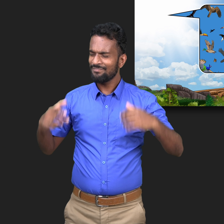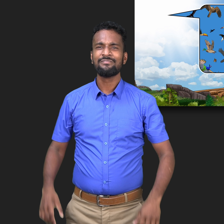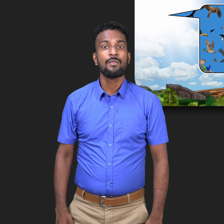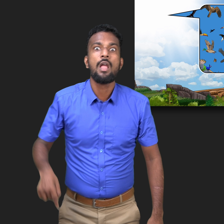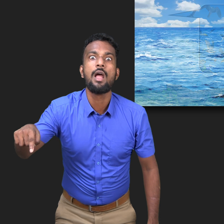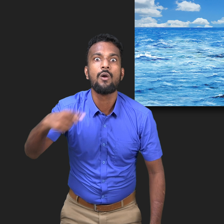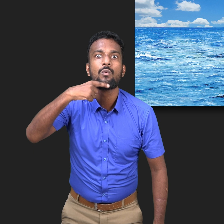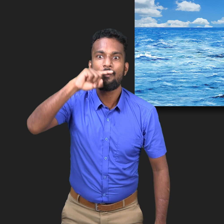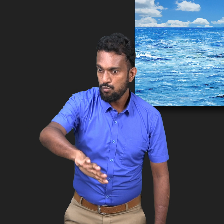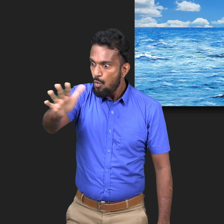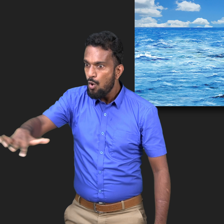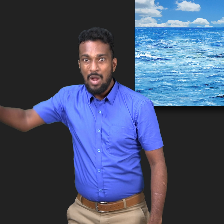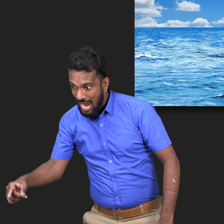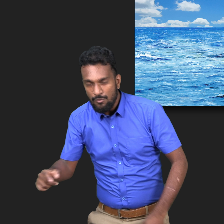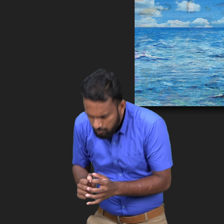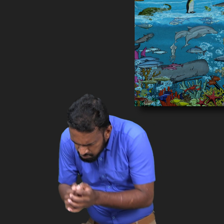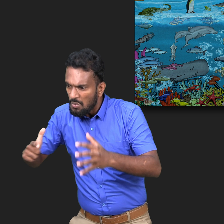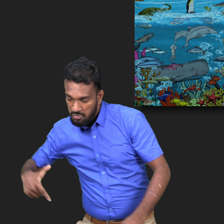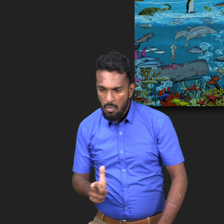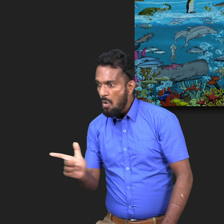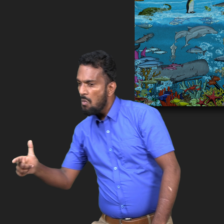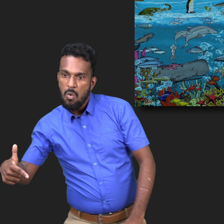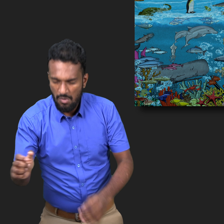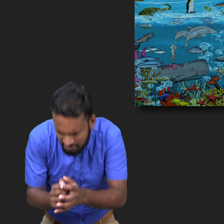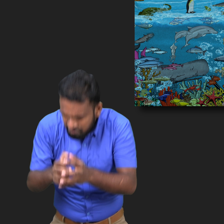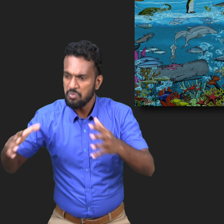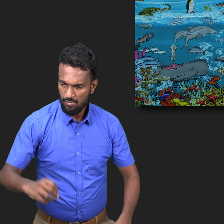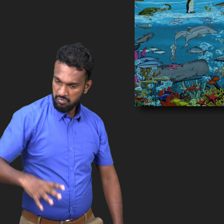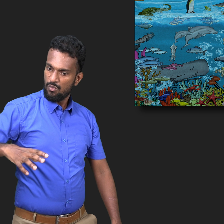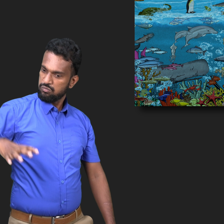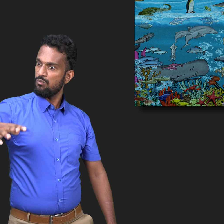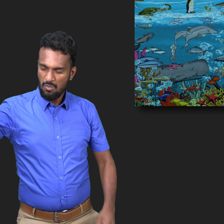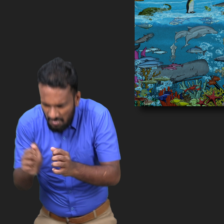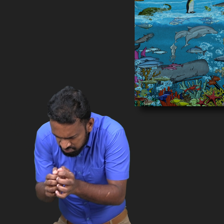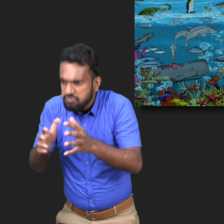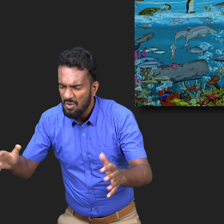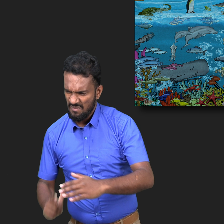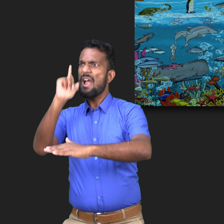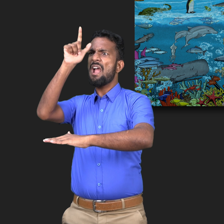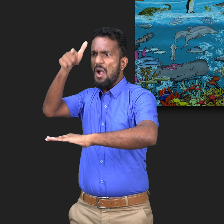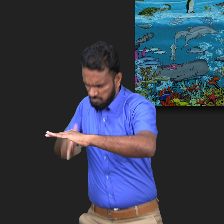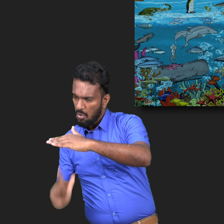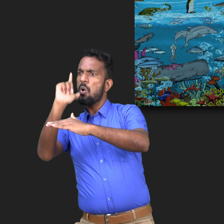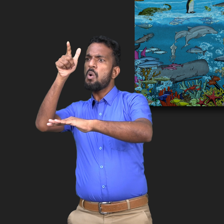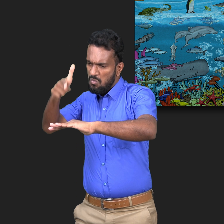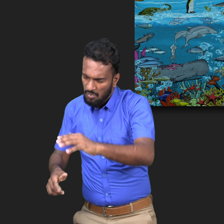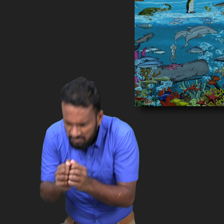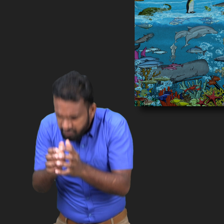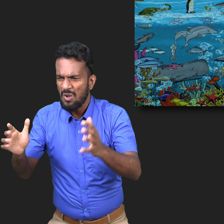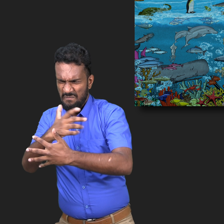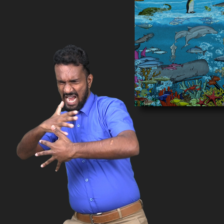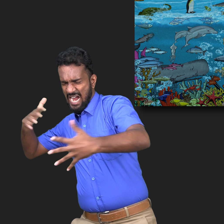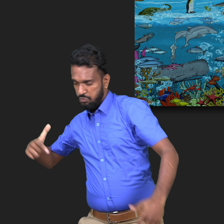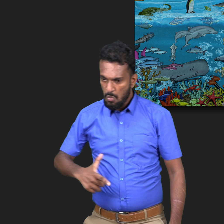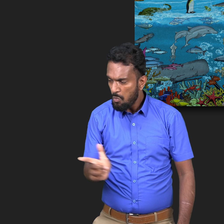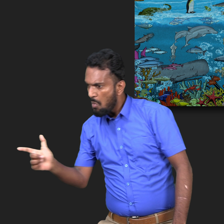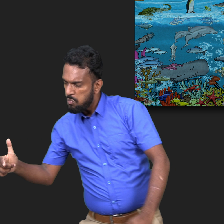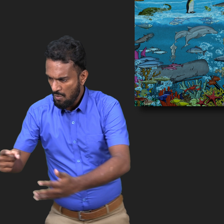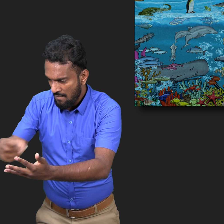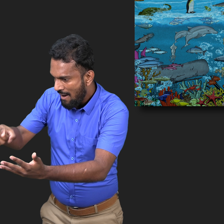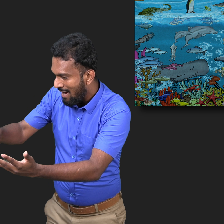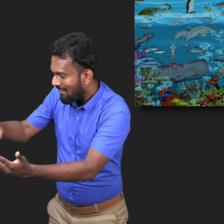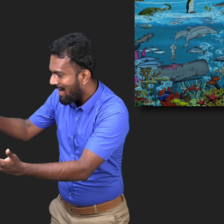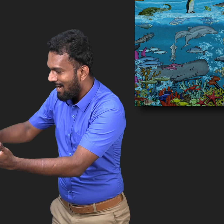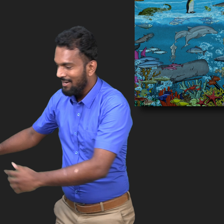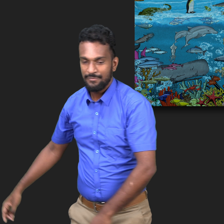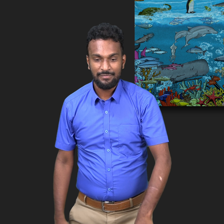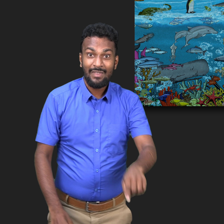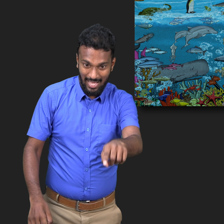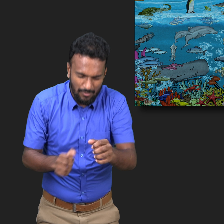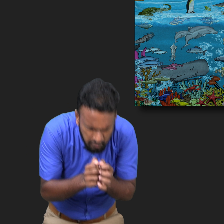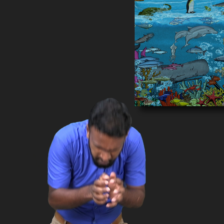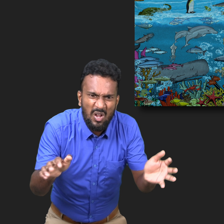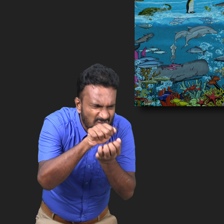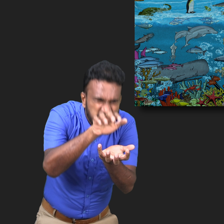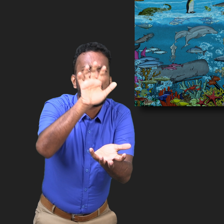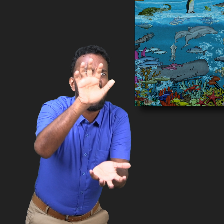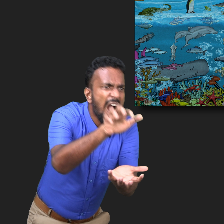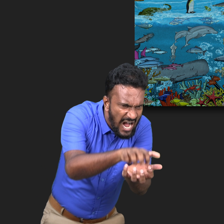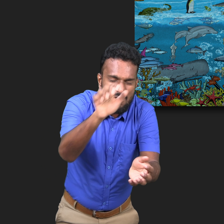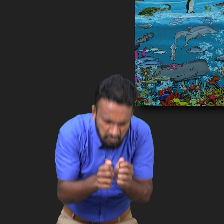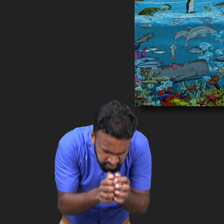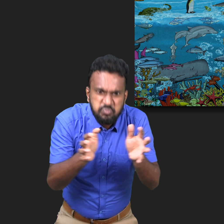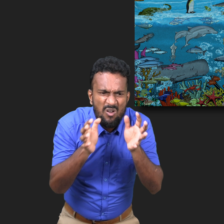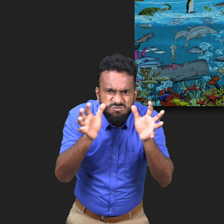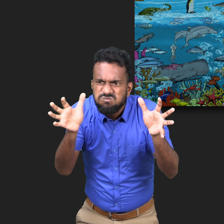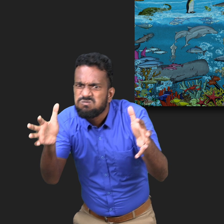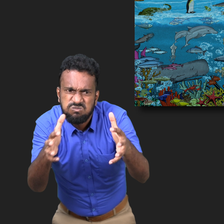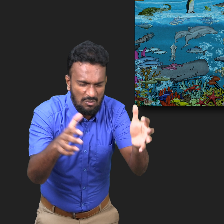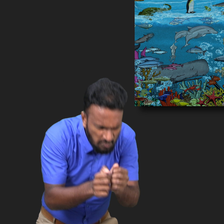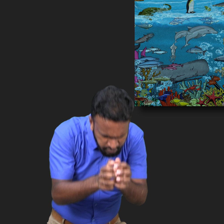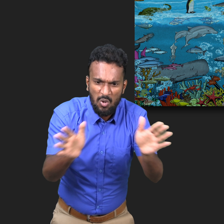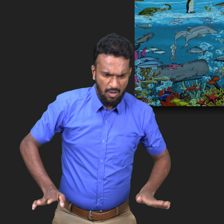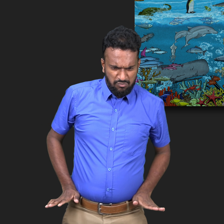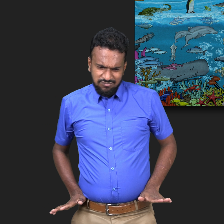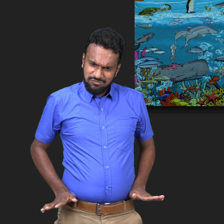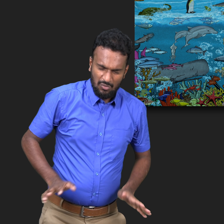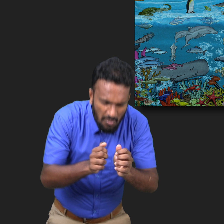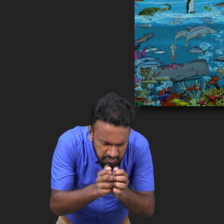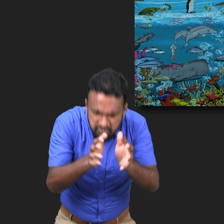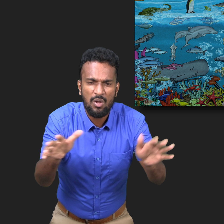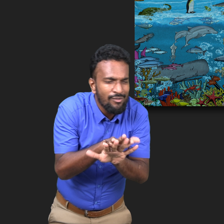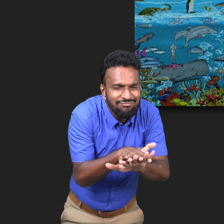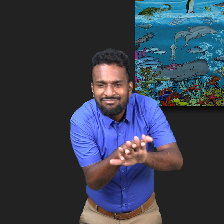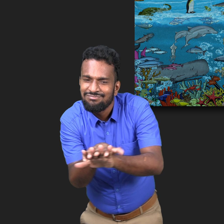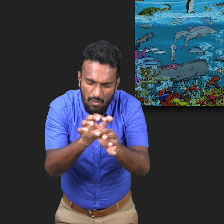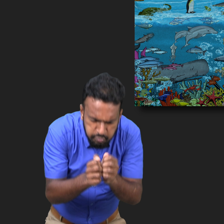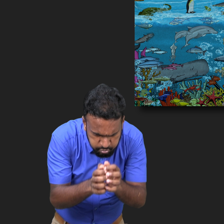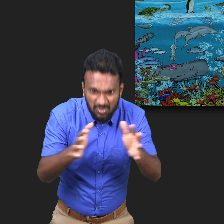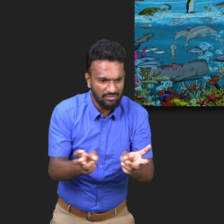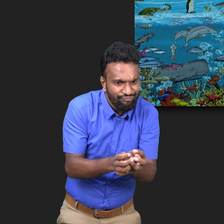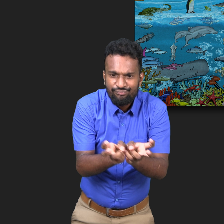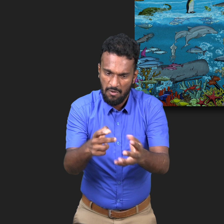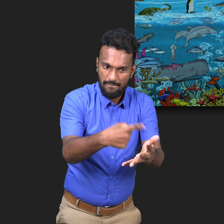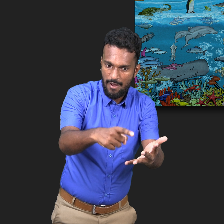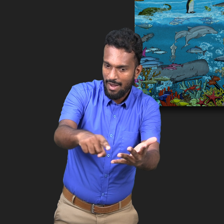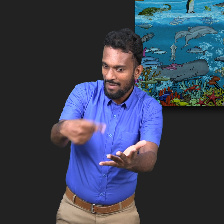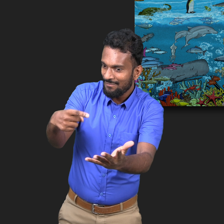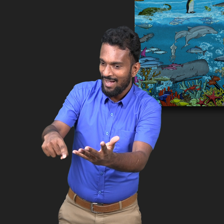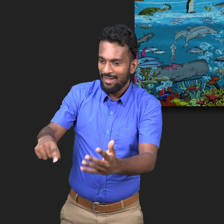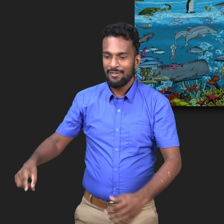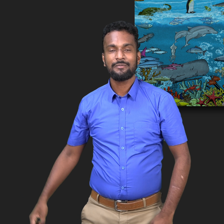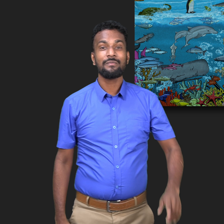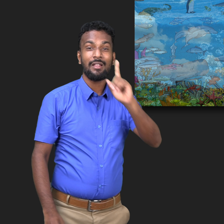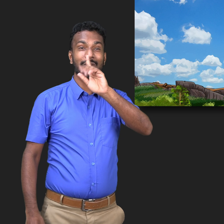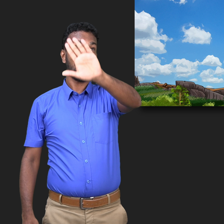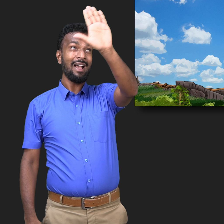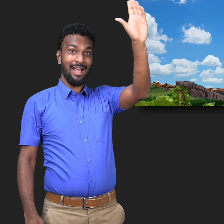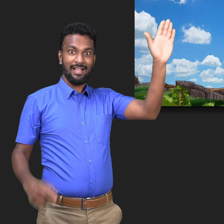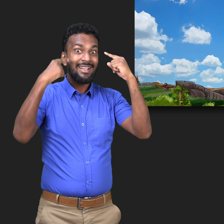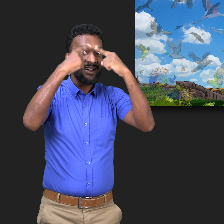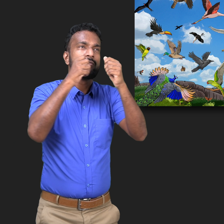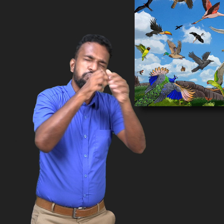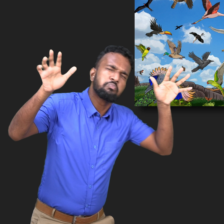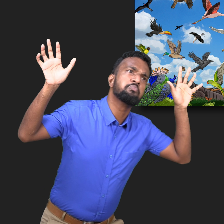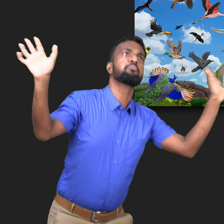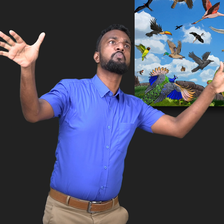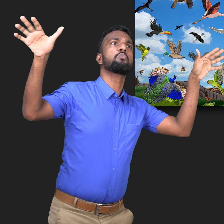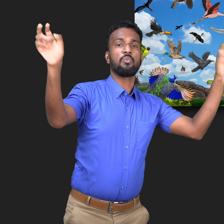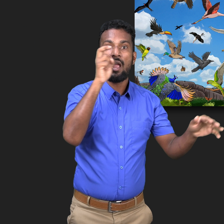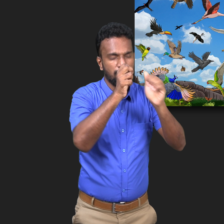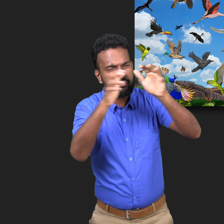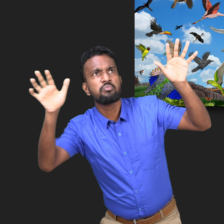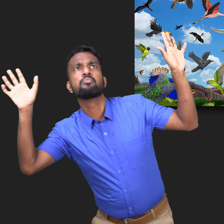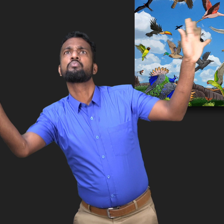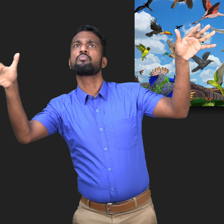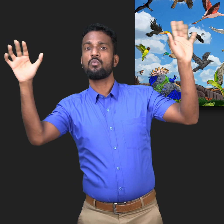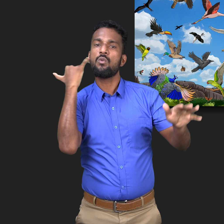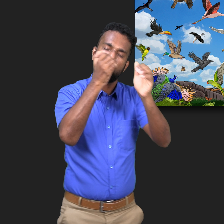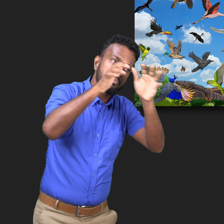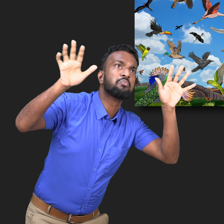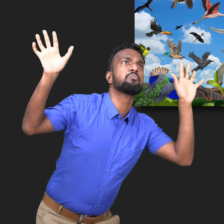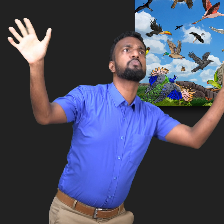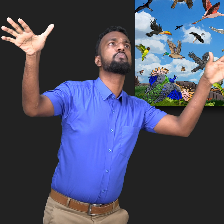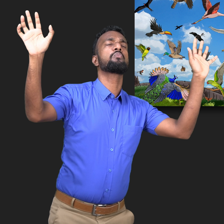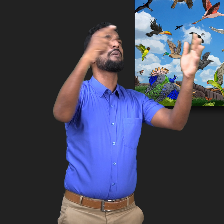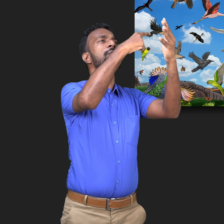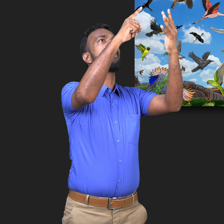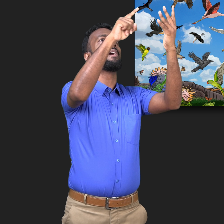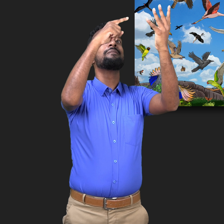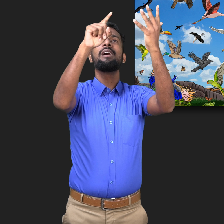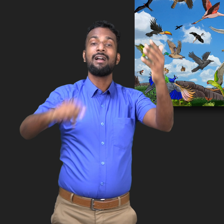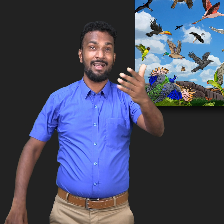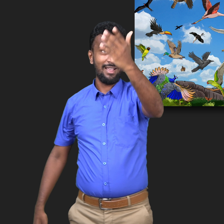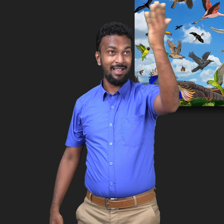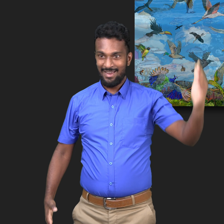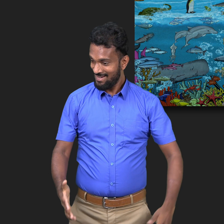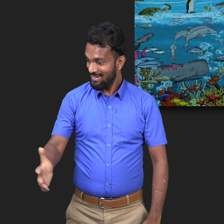So God created the great sea creatures and every living thing that moves, with which the waters teemed according to their kinds, and every bird of flight after its kind.